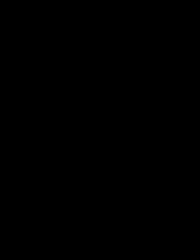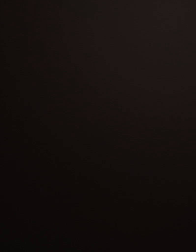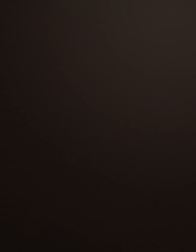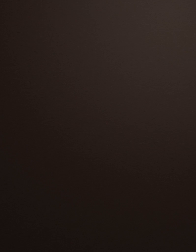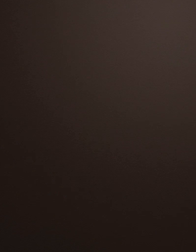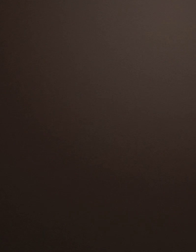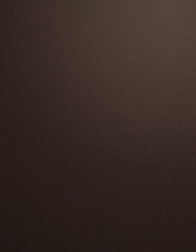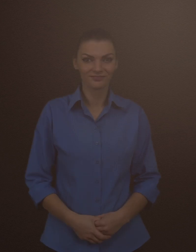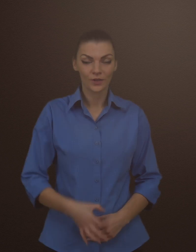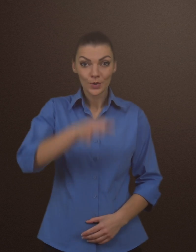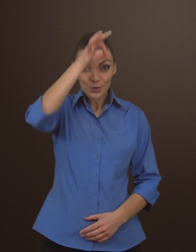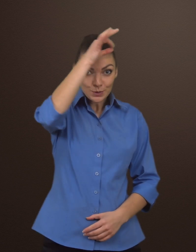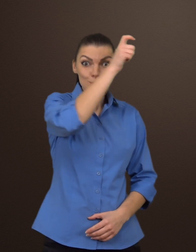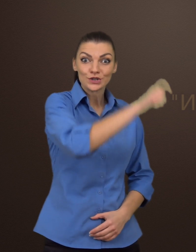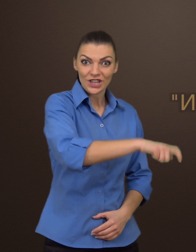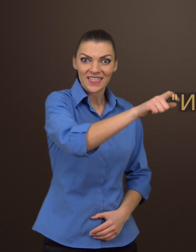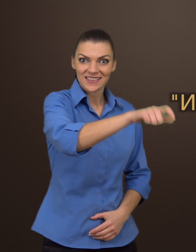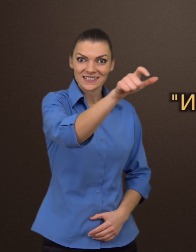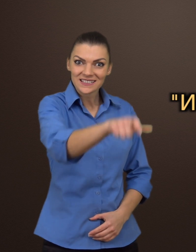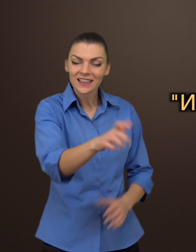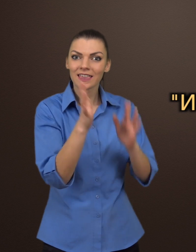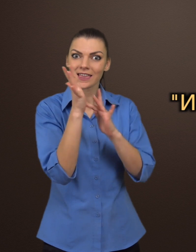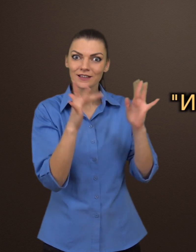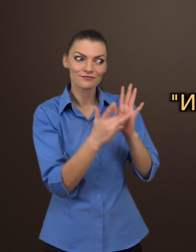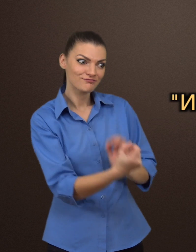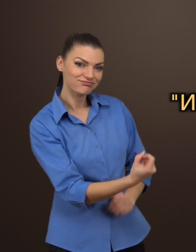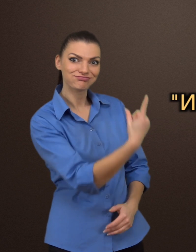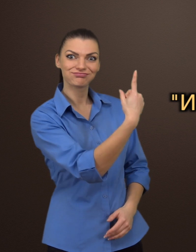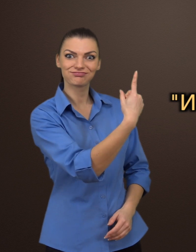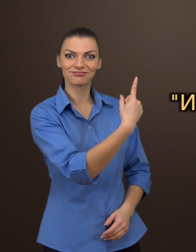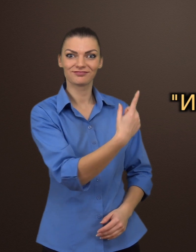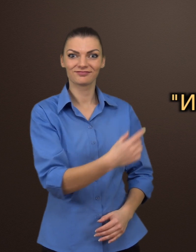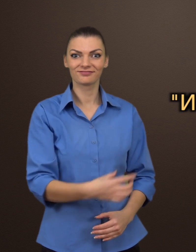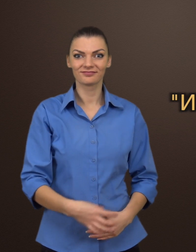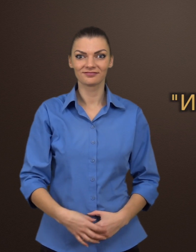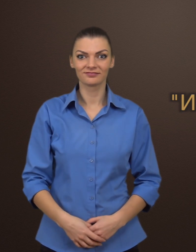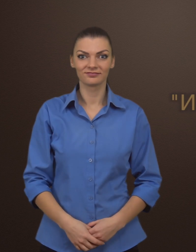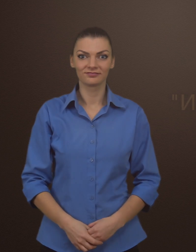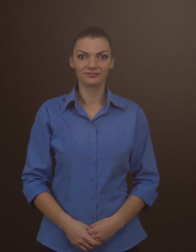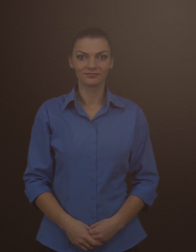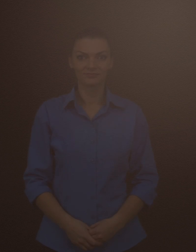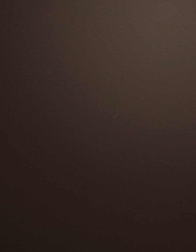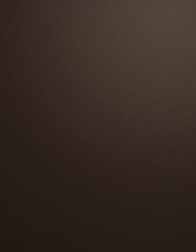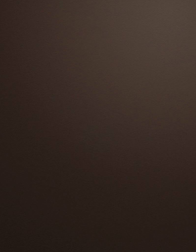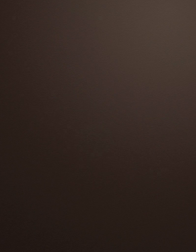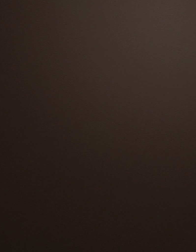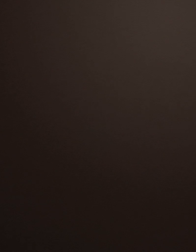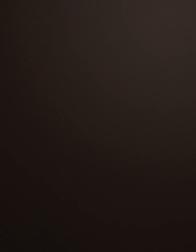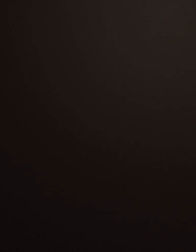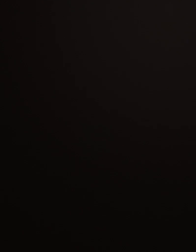Jesus appears to the disciples